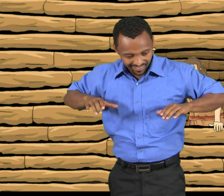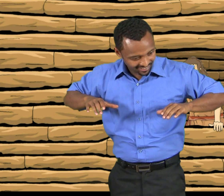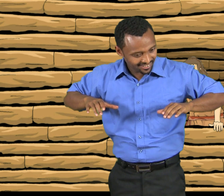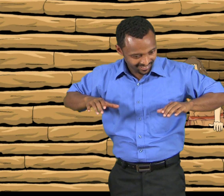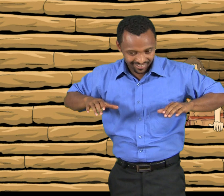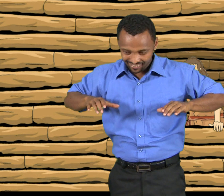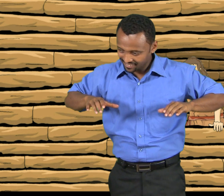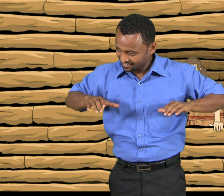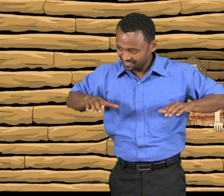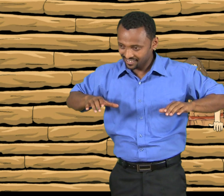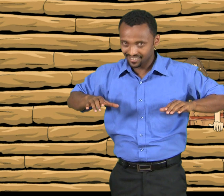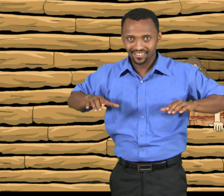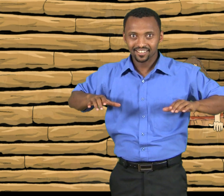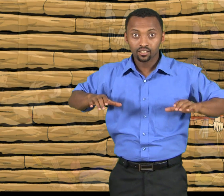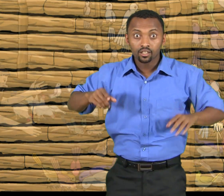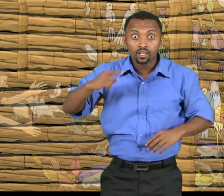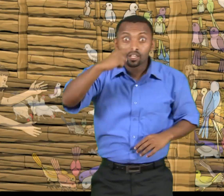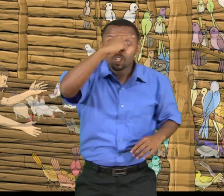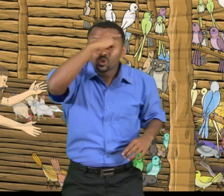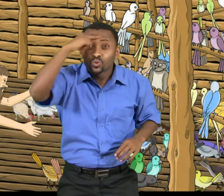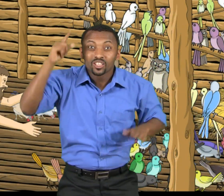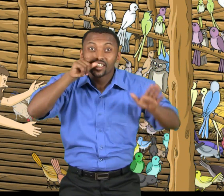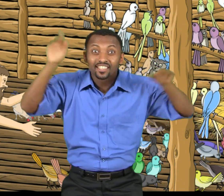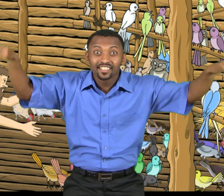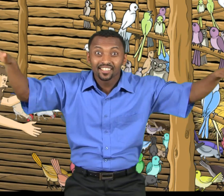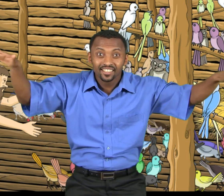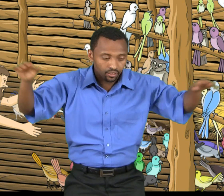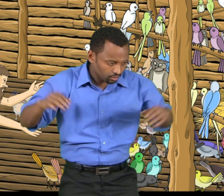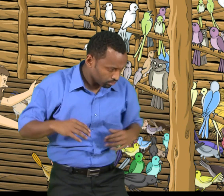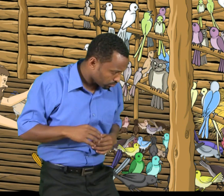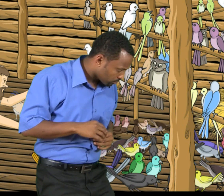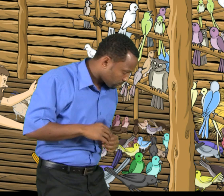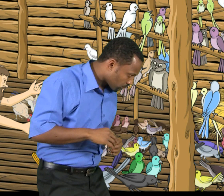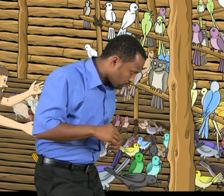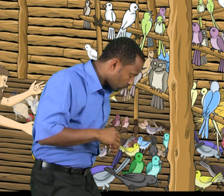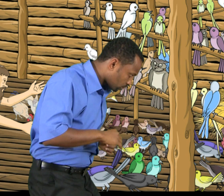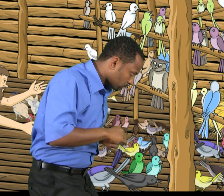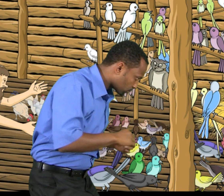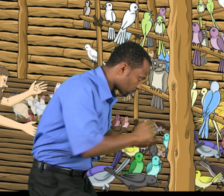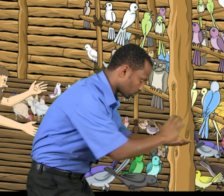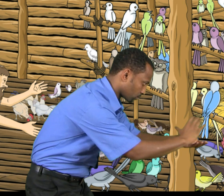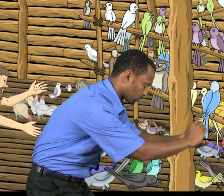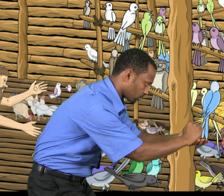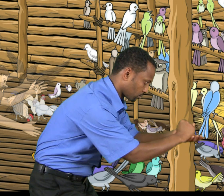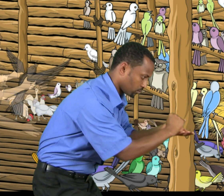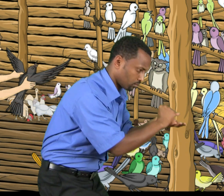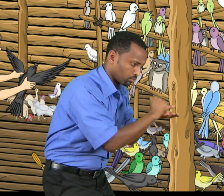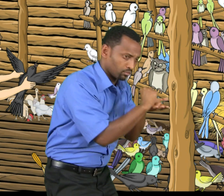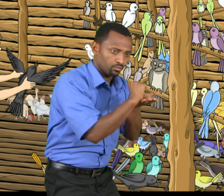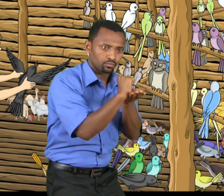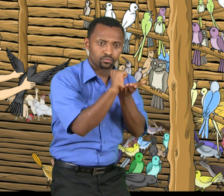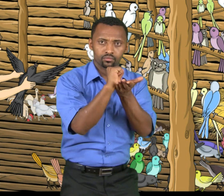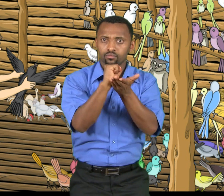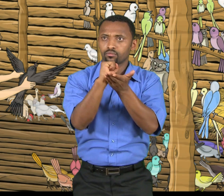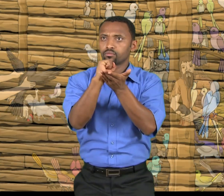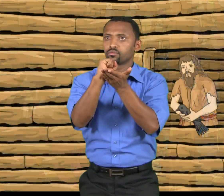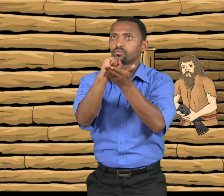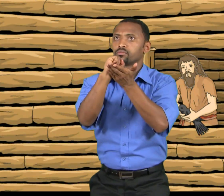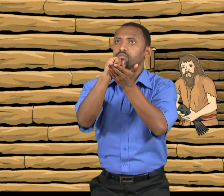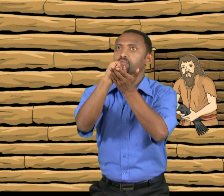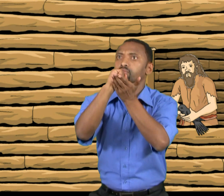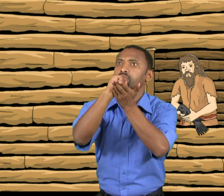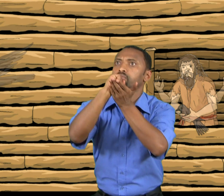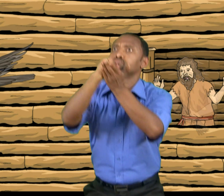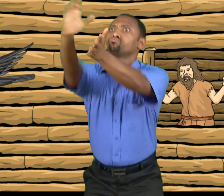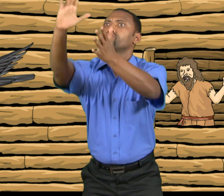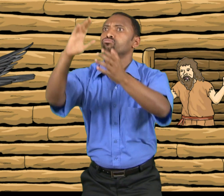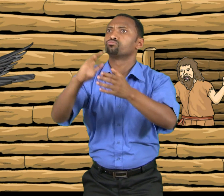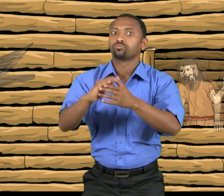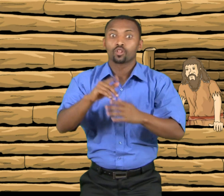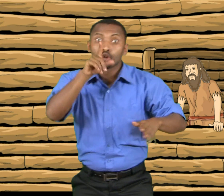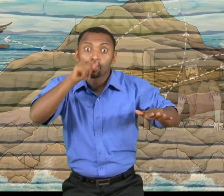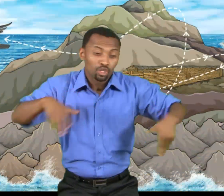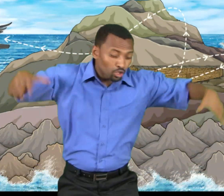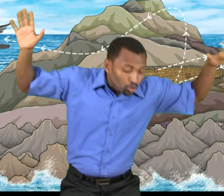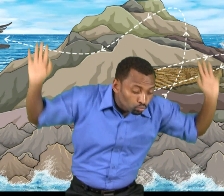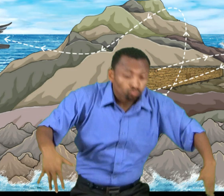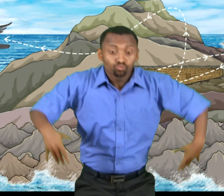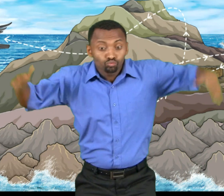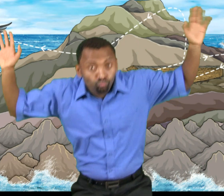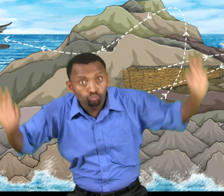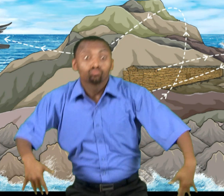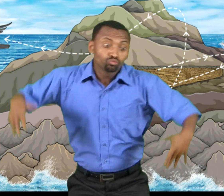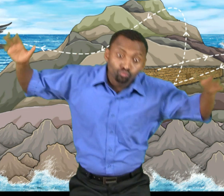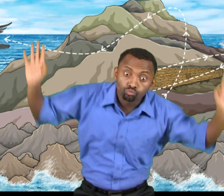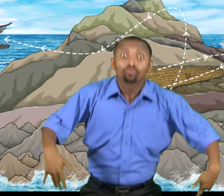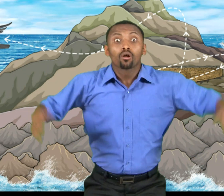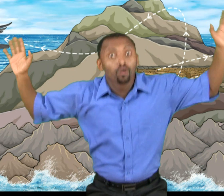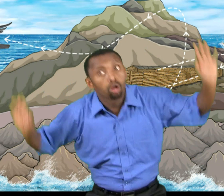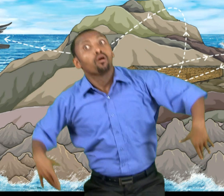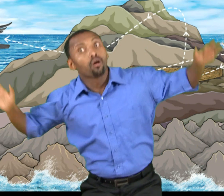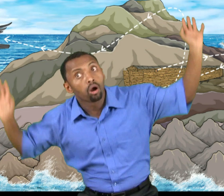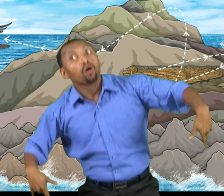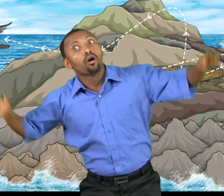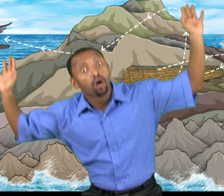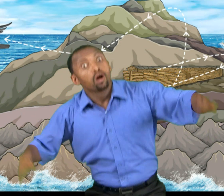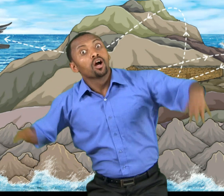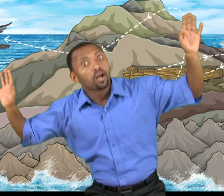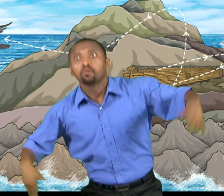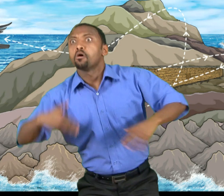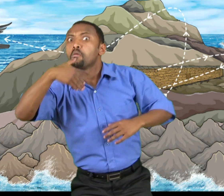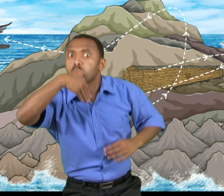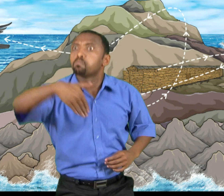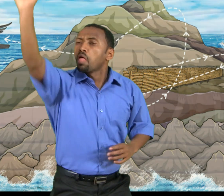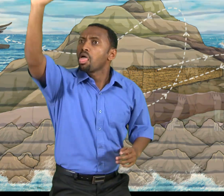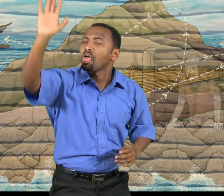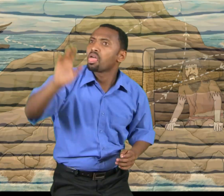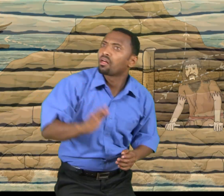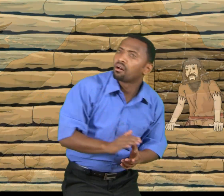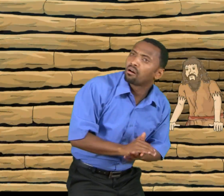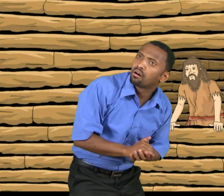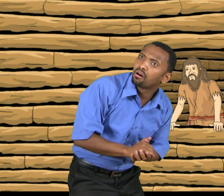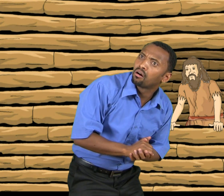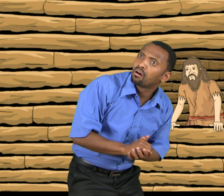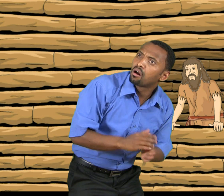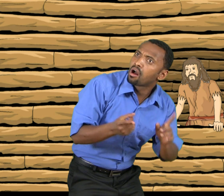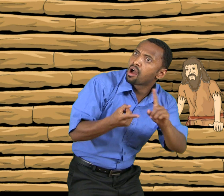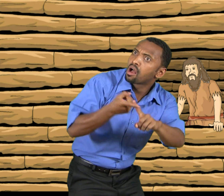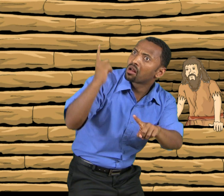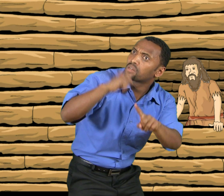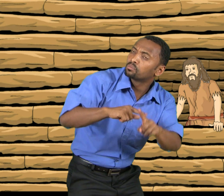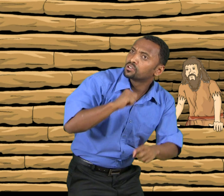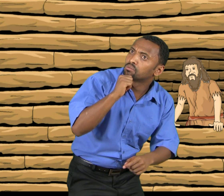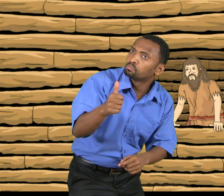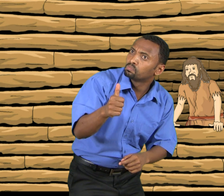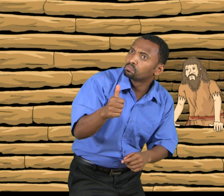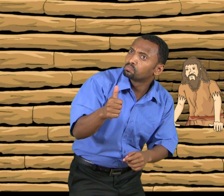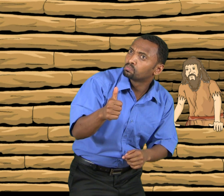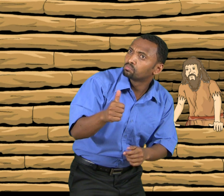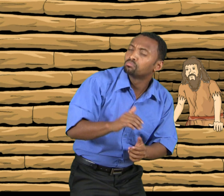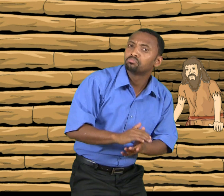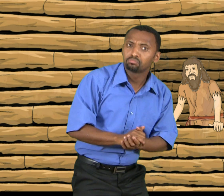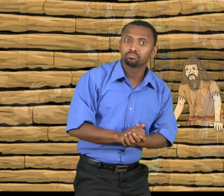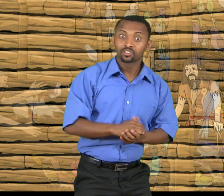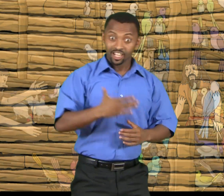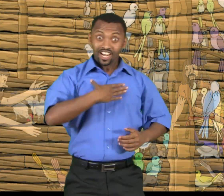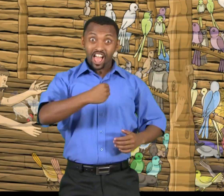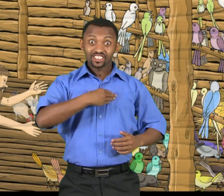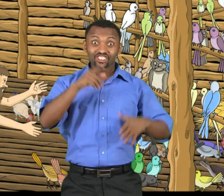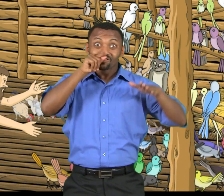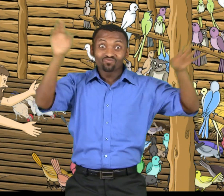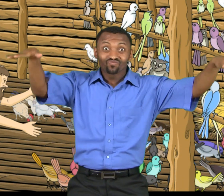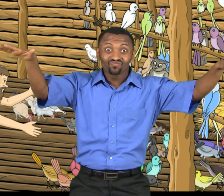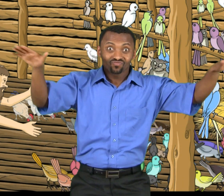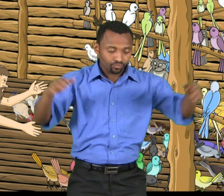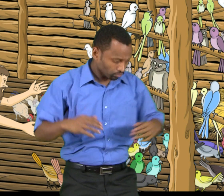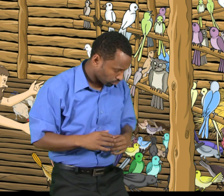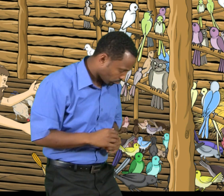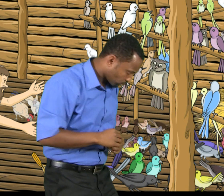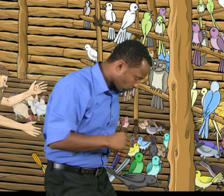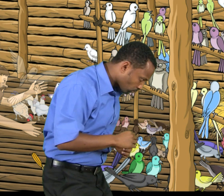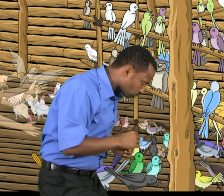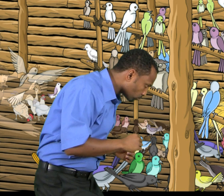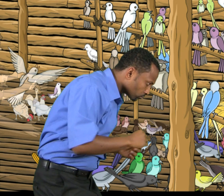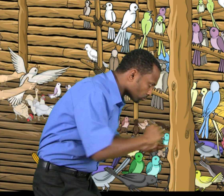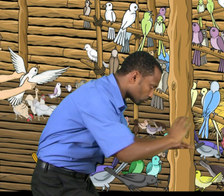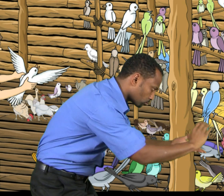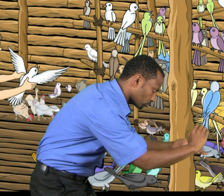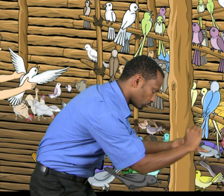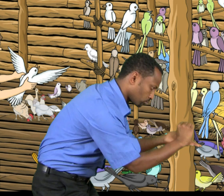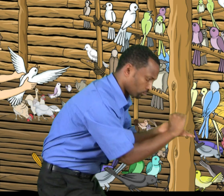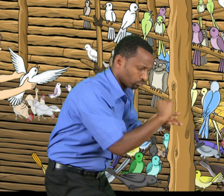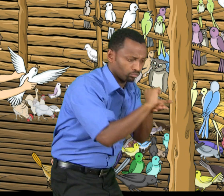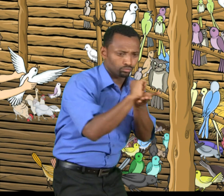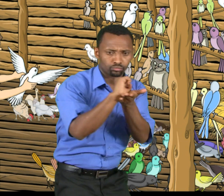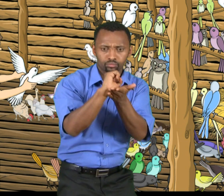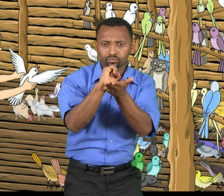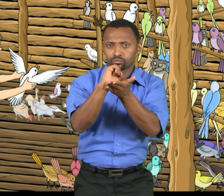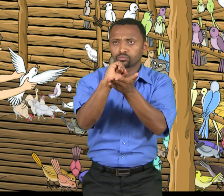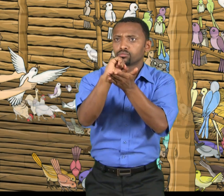It kept flying back and forth until the waters had dried up from the earth.